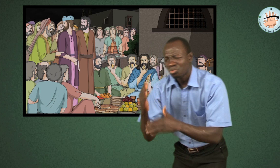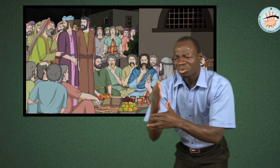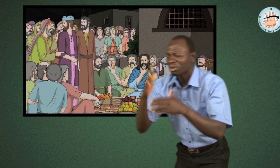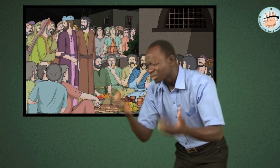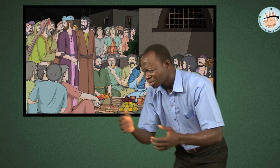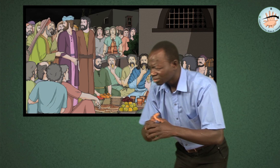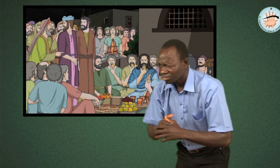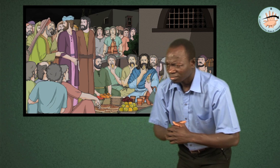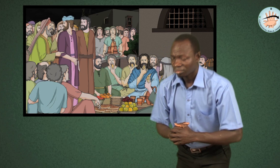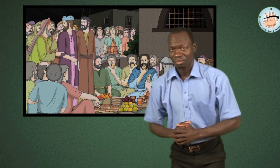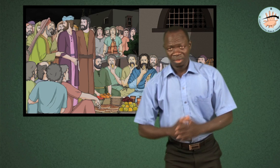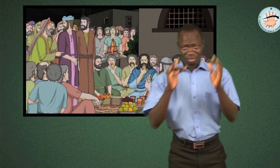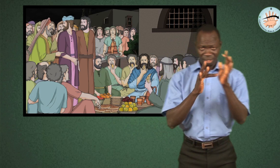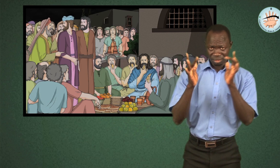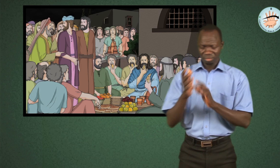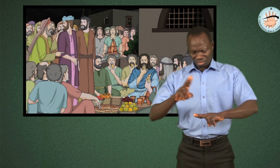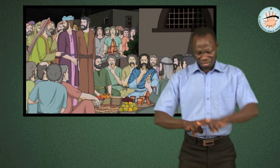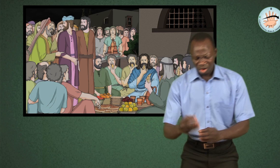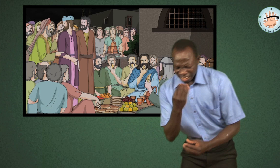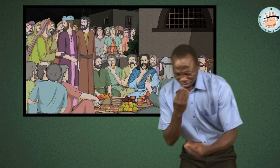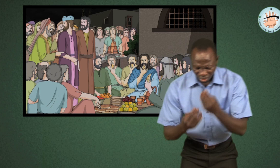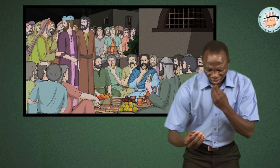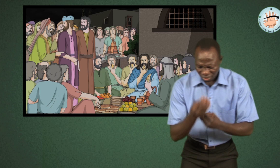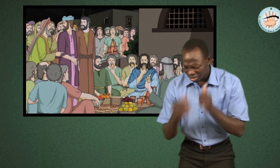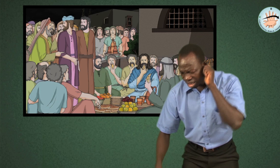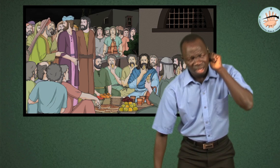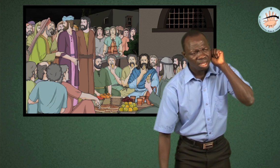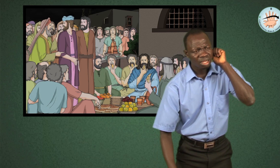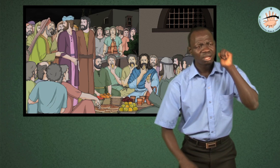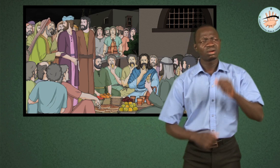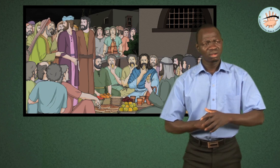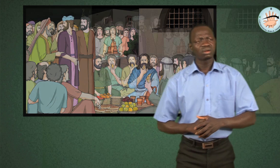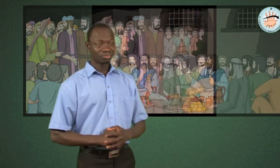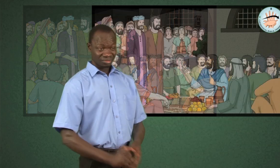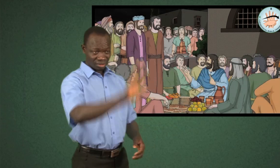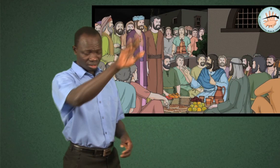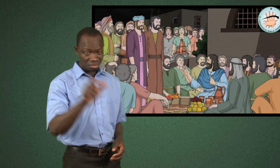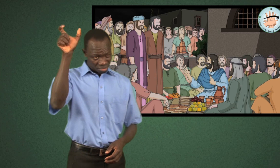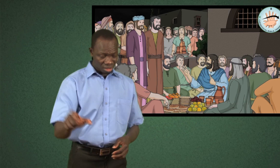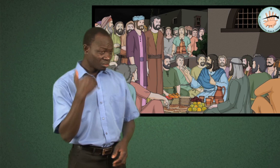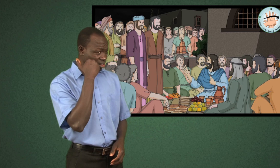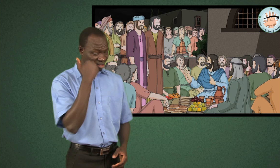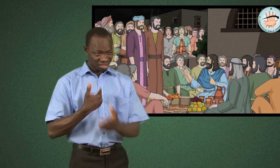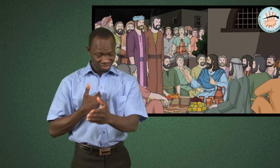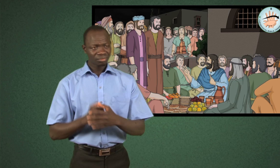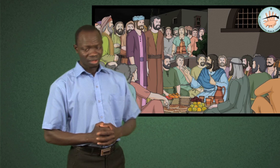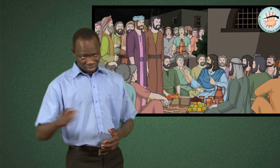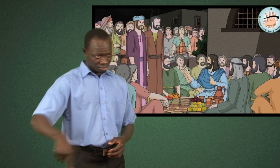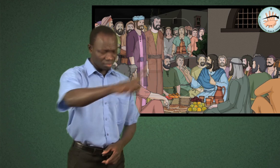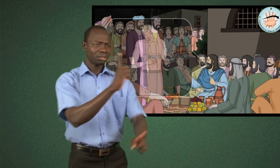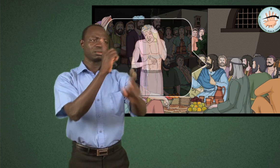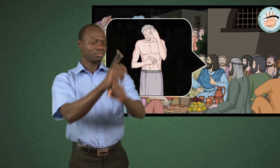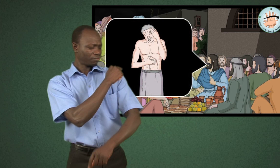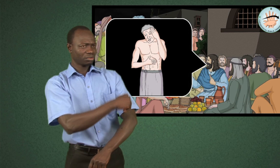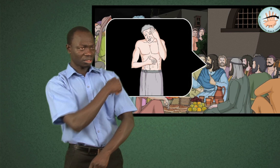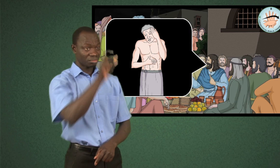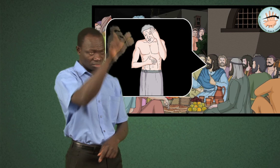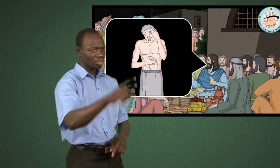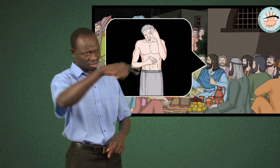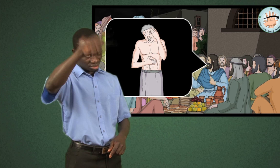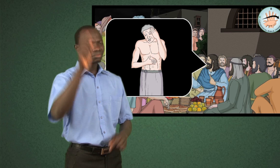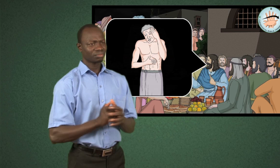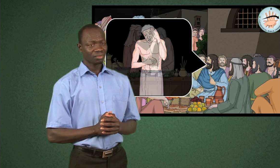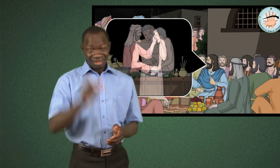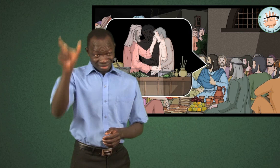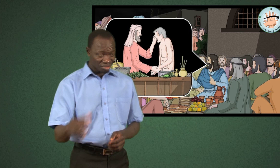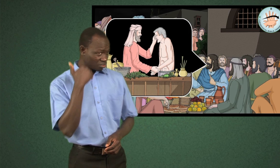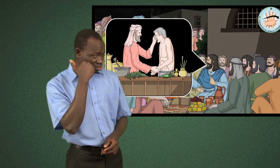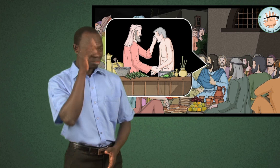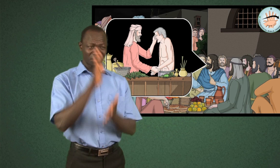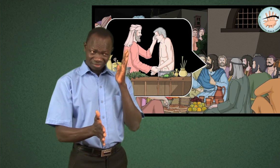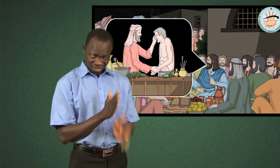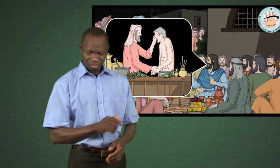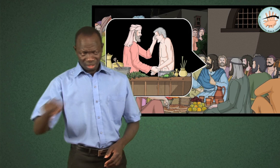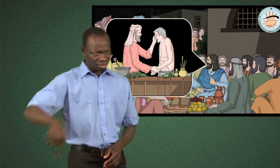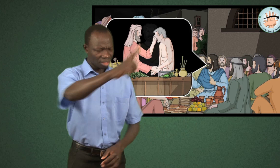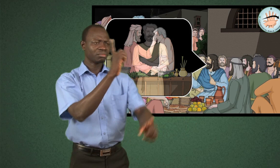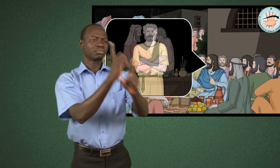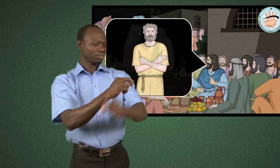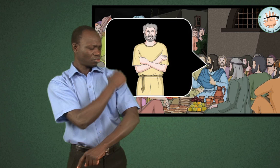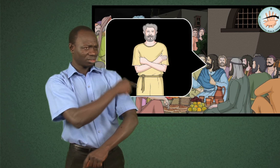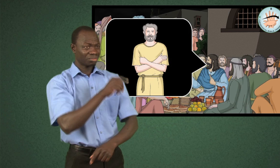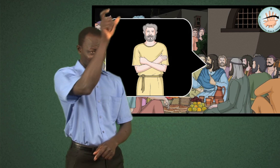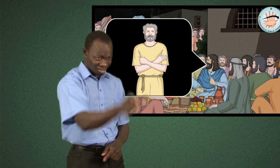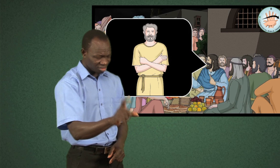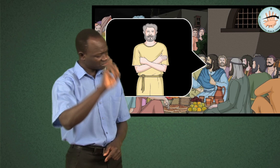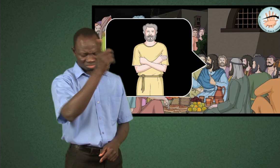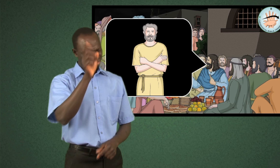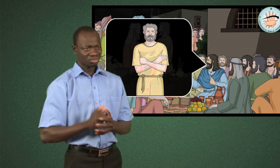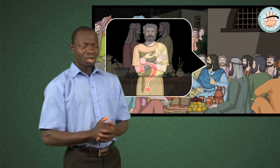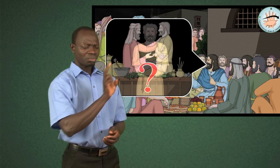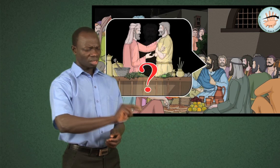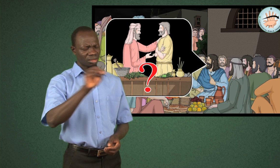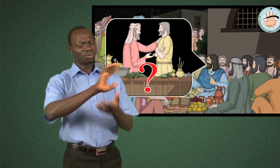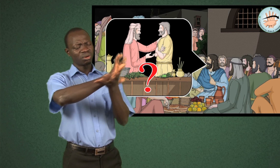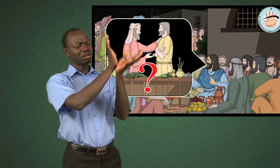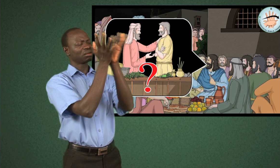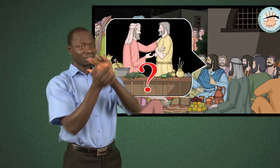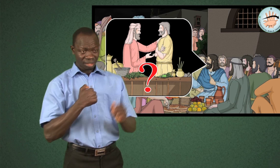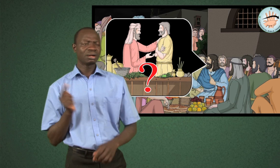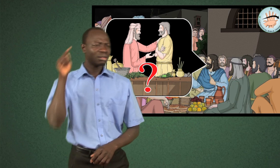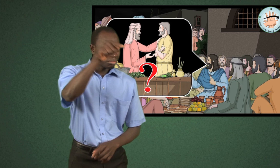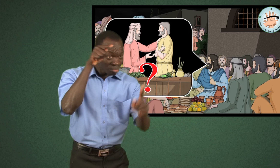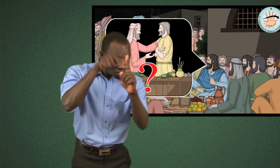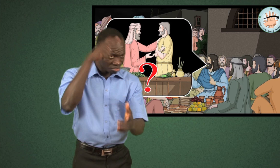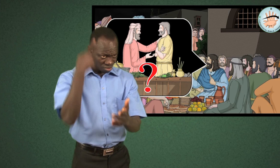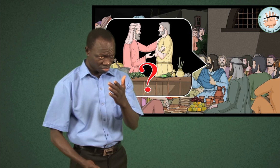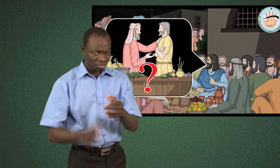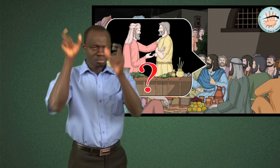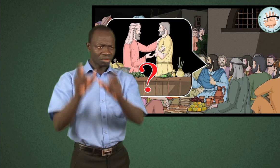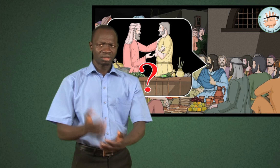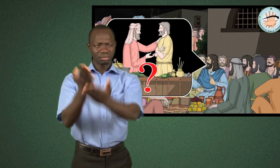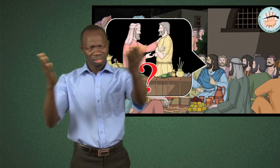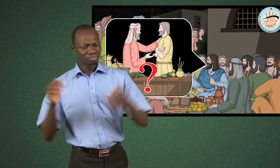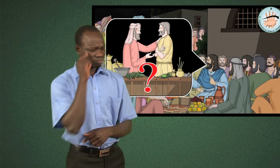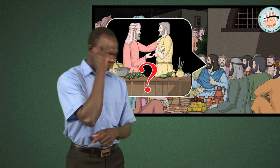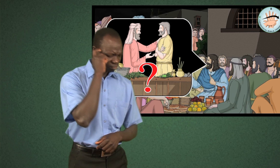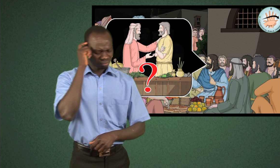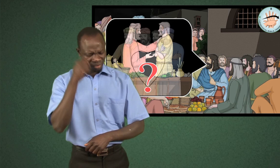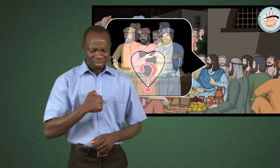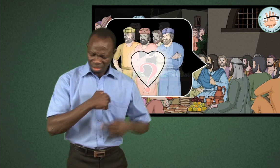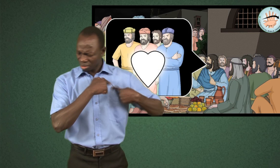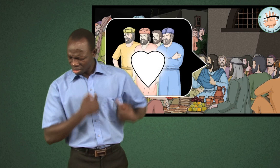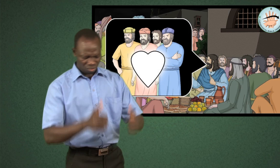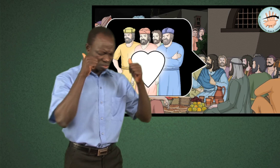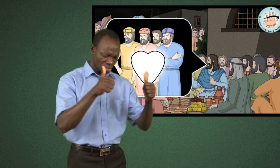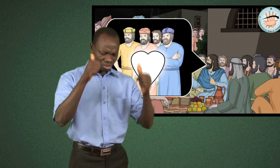On hearing this, Jesus told them, “It is not the healthy who need a doctor, but the sick.